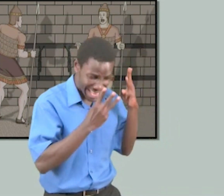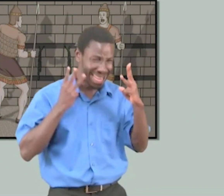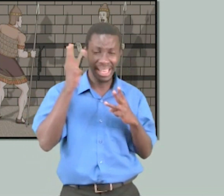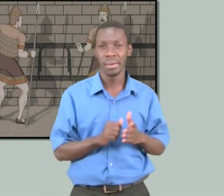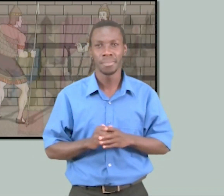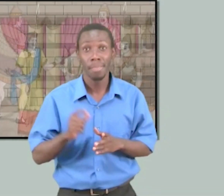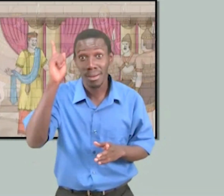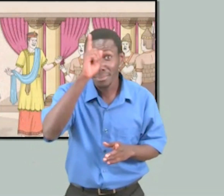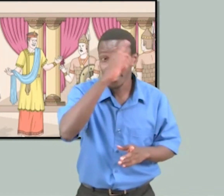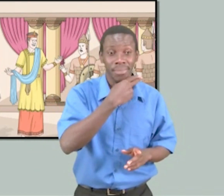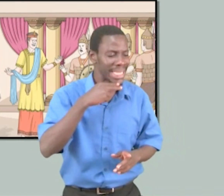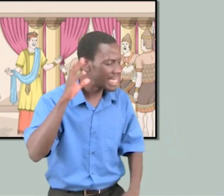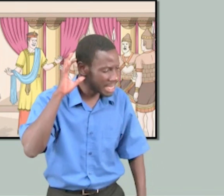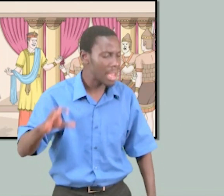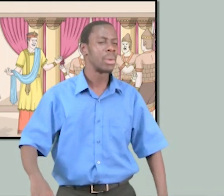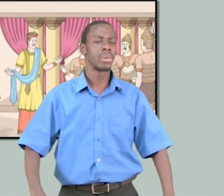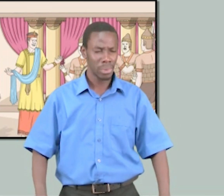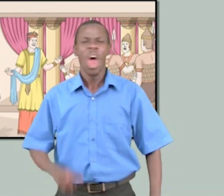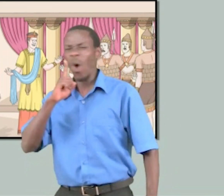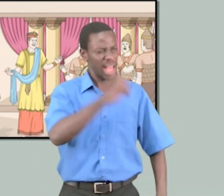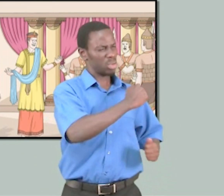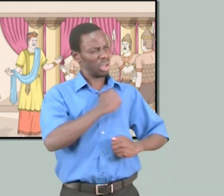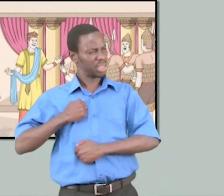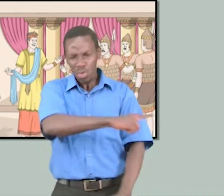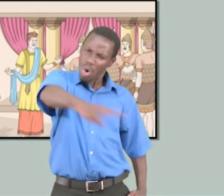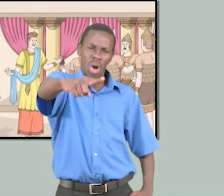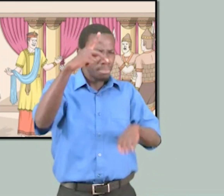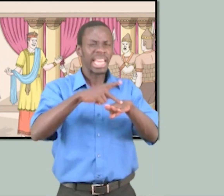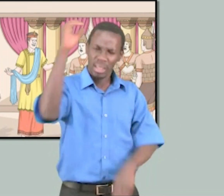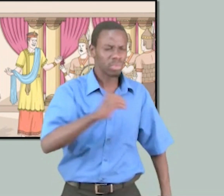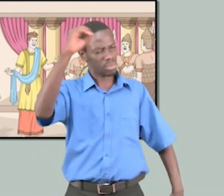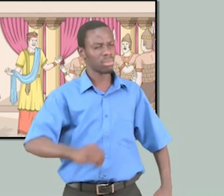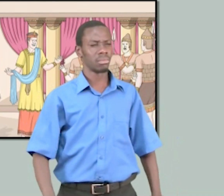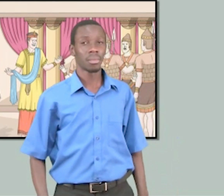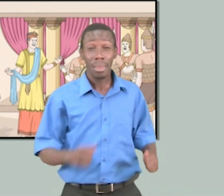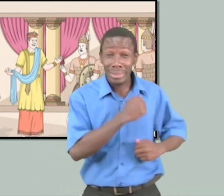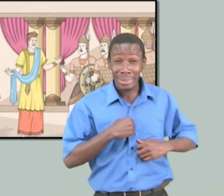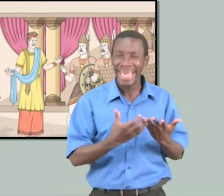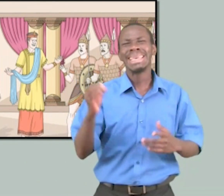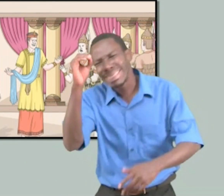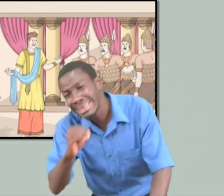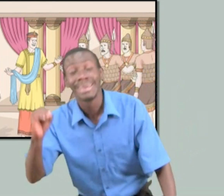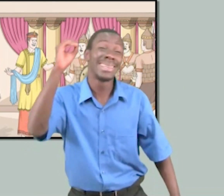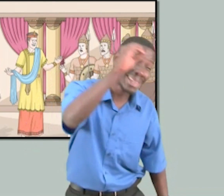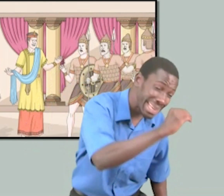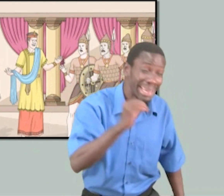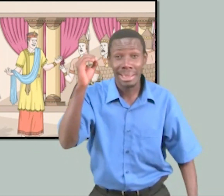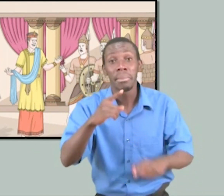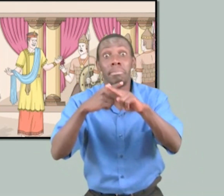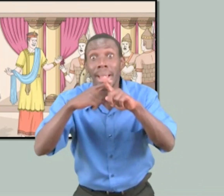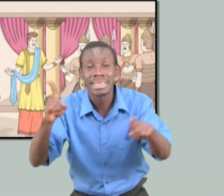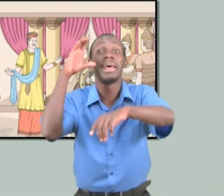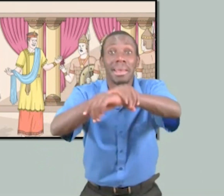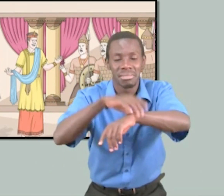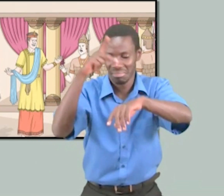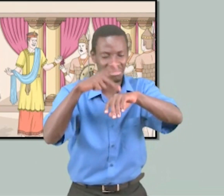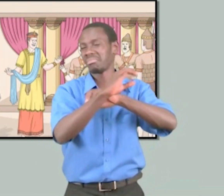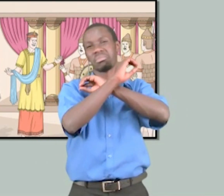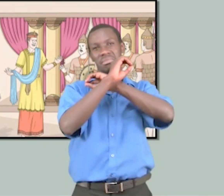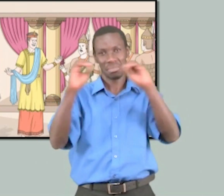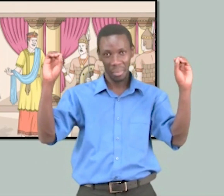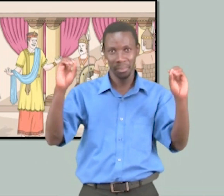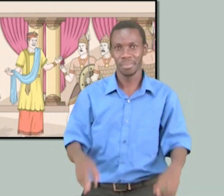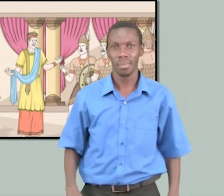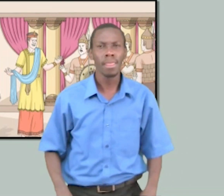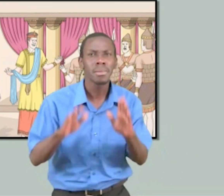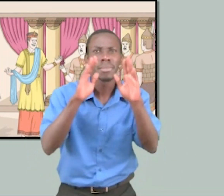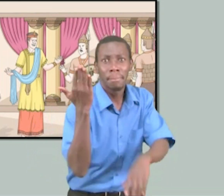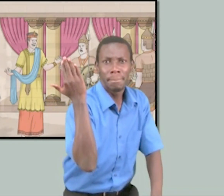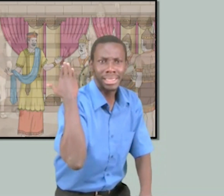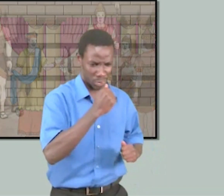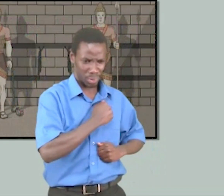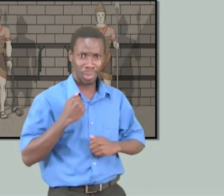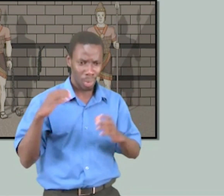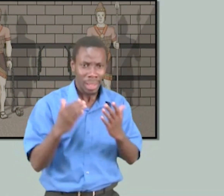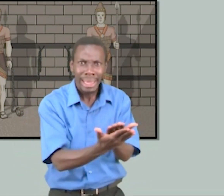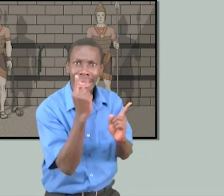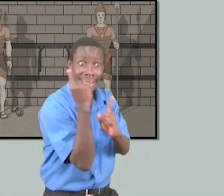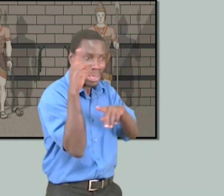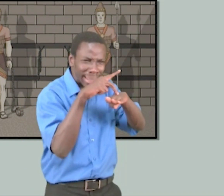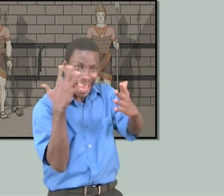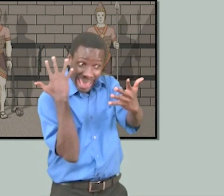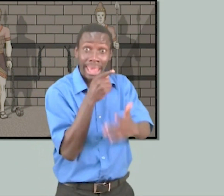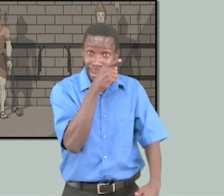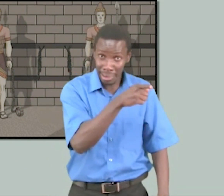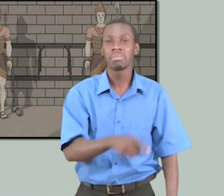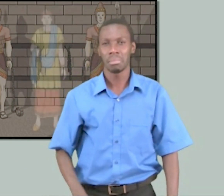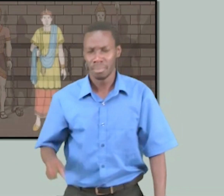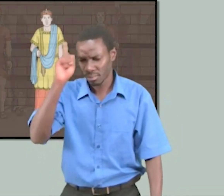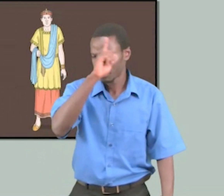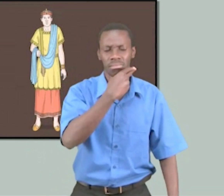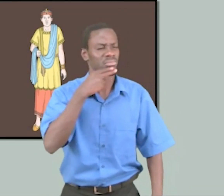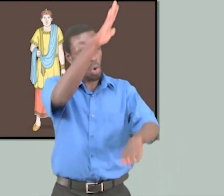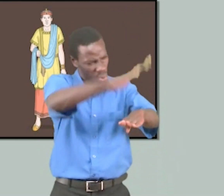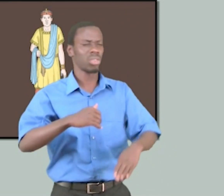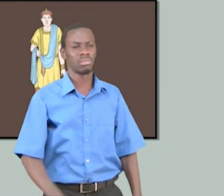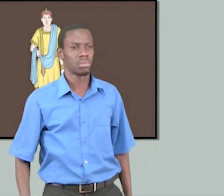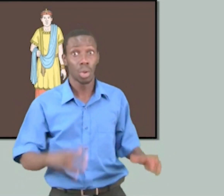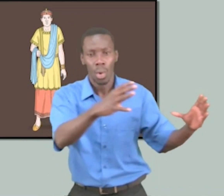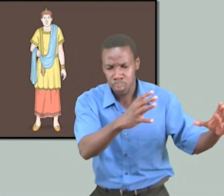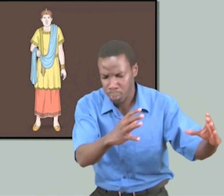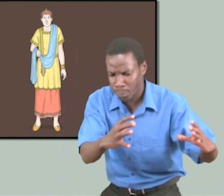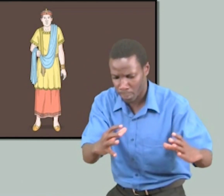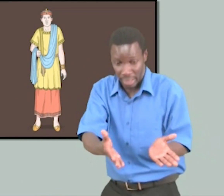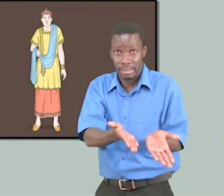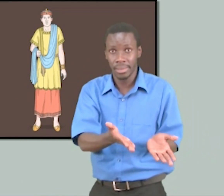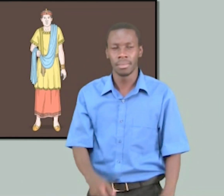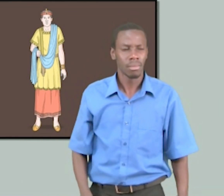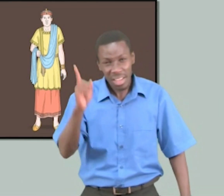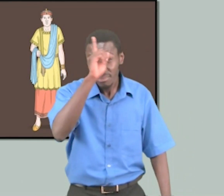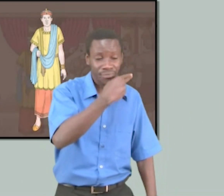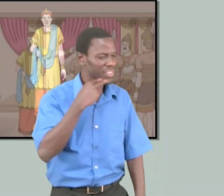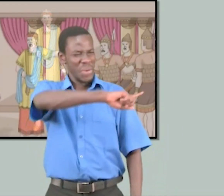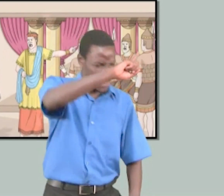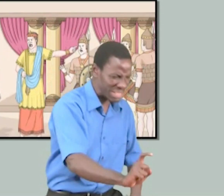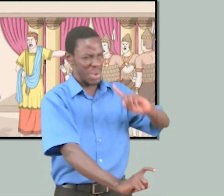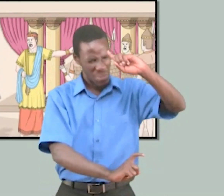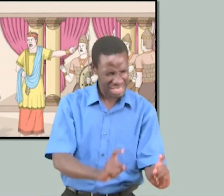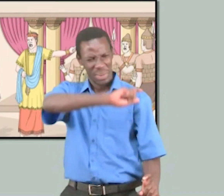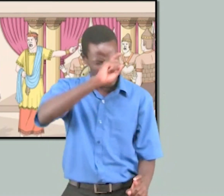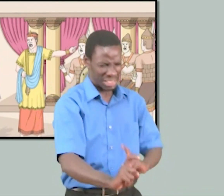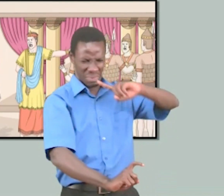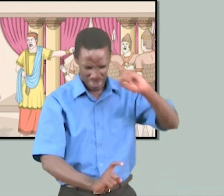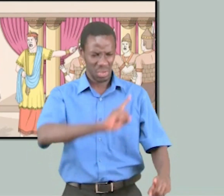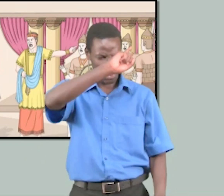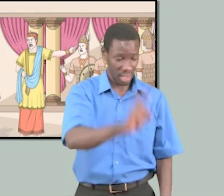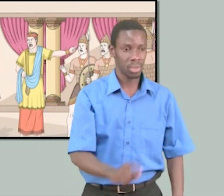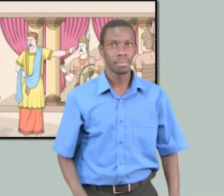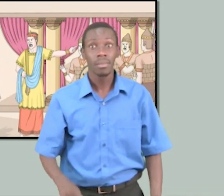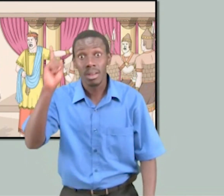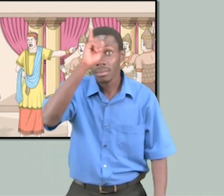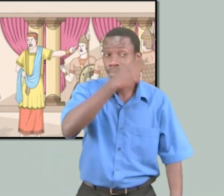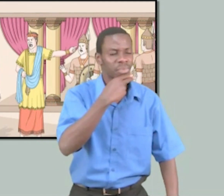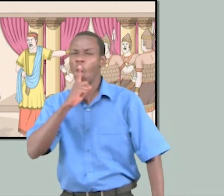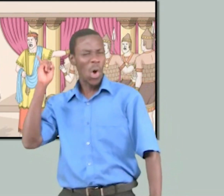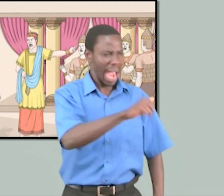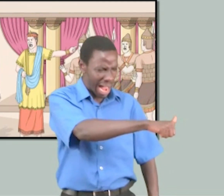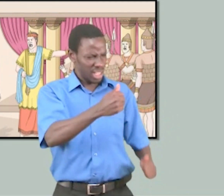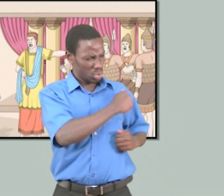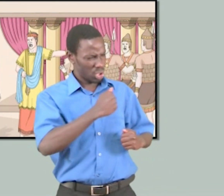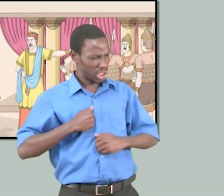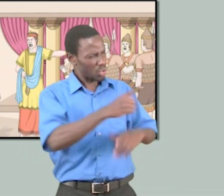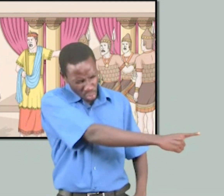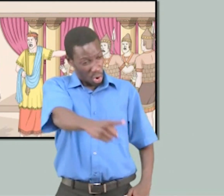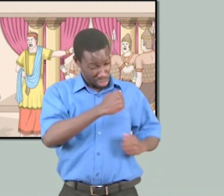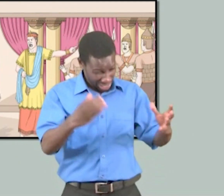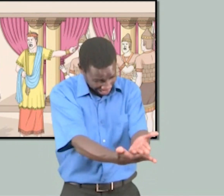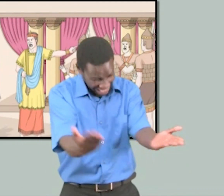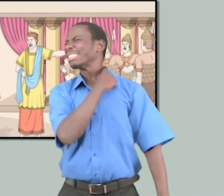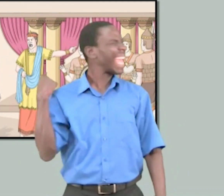After Herod had searched for him unsuccessfully, he examined the guards and ordered that they be executed.